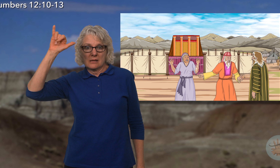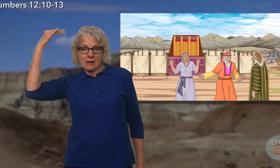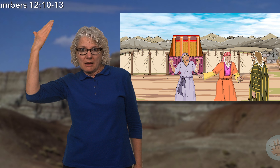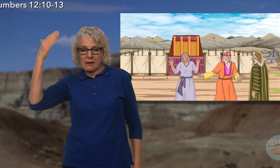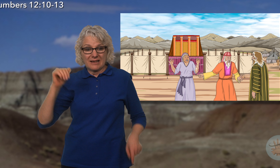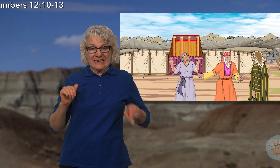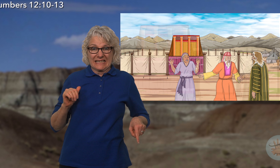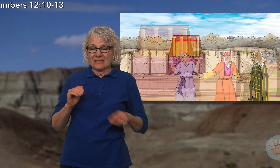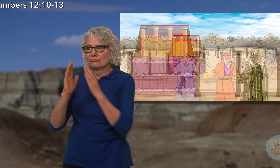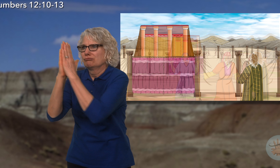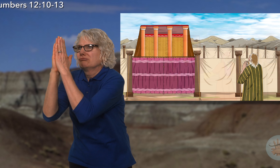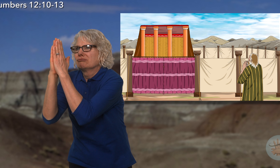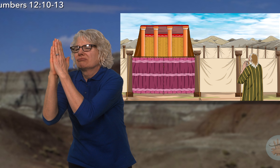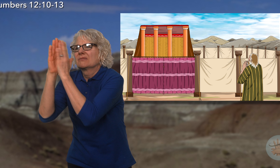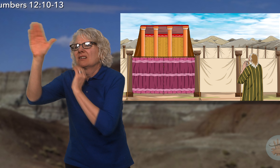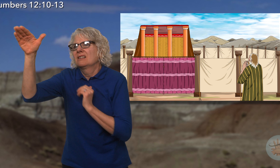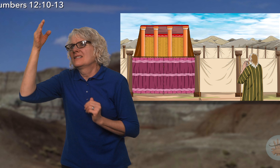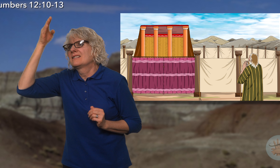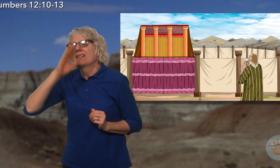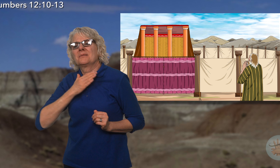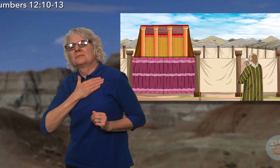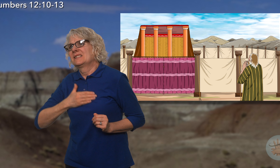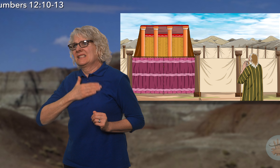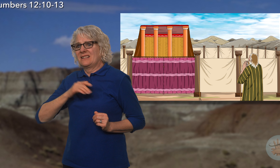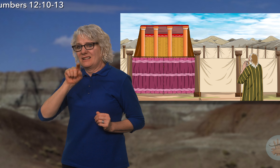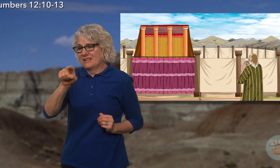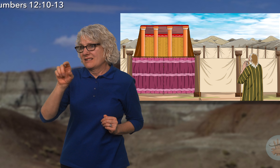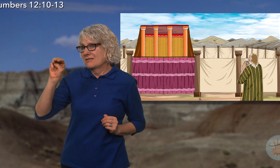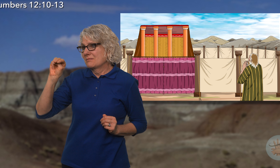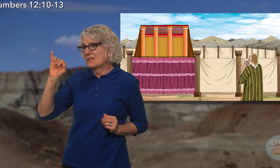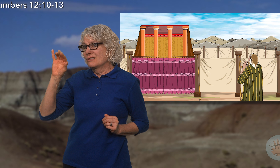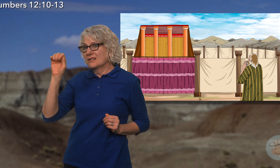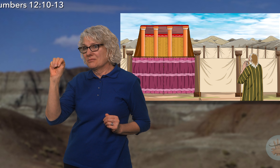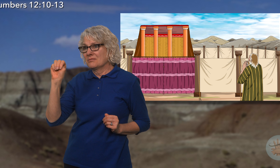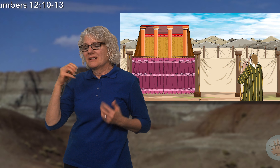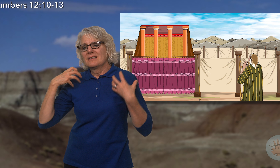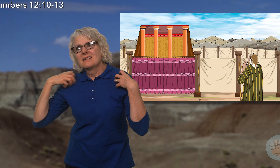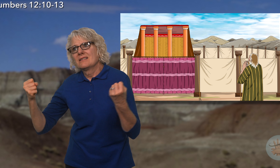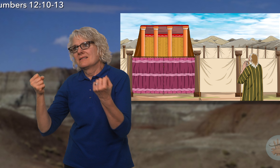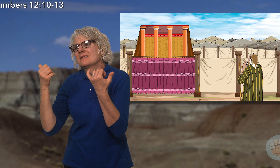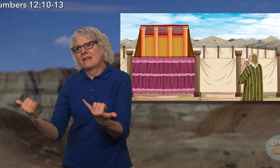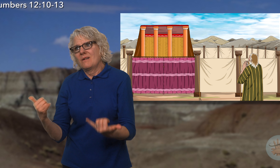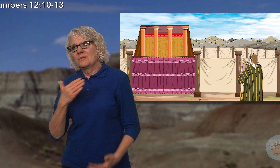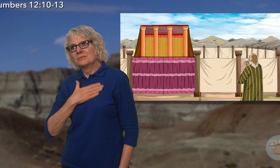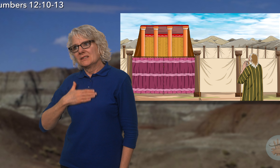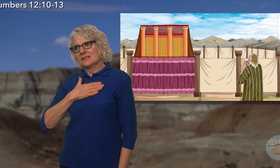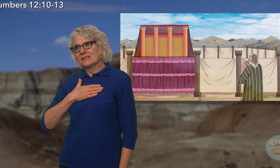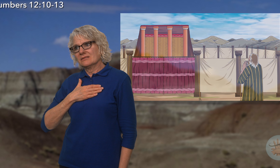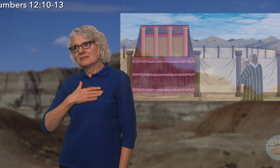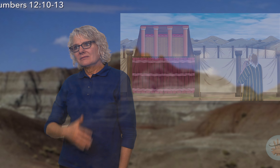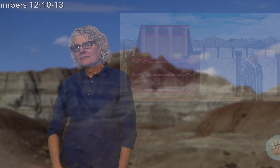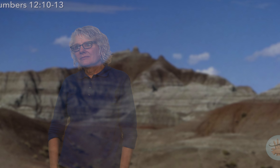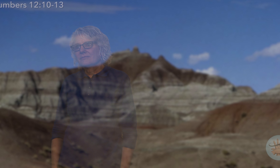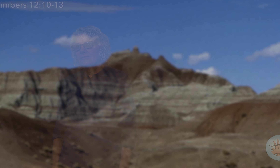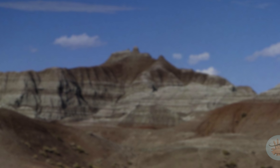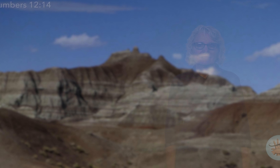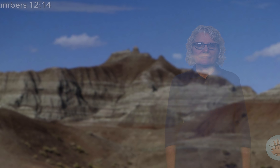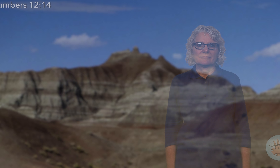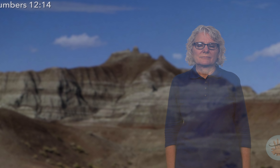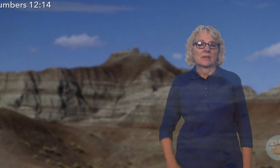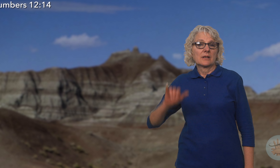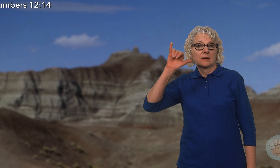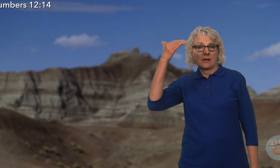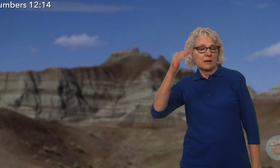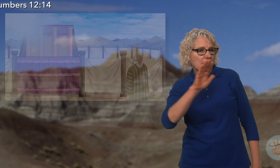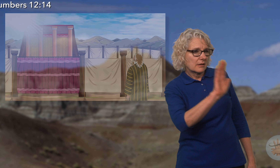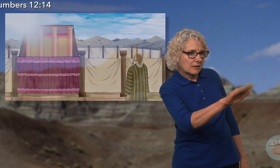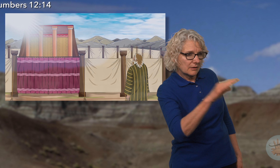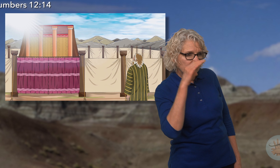So Moses cried out to the LORD, “O God, please heal her!”